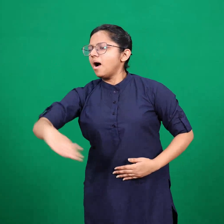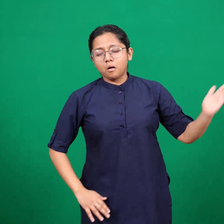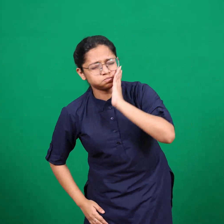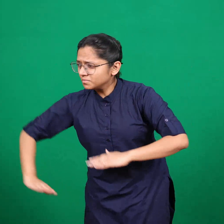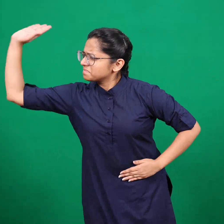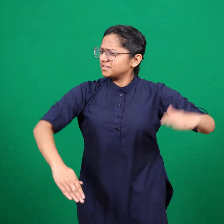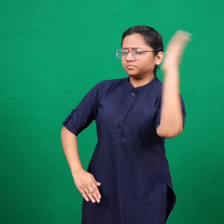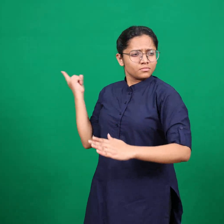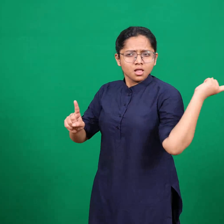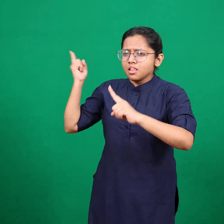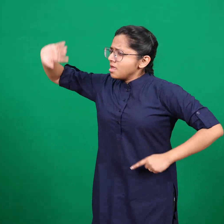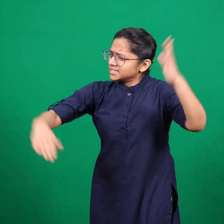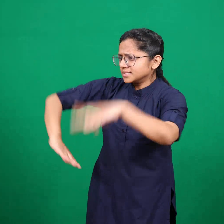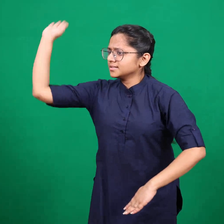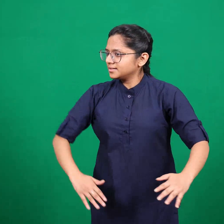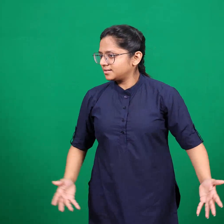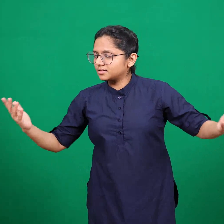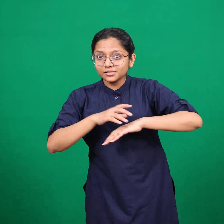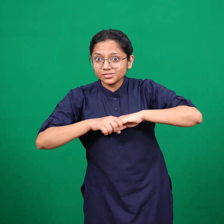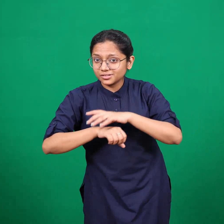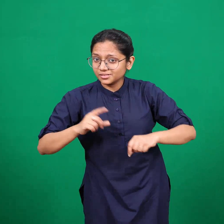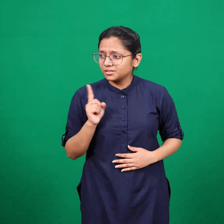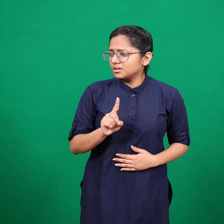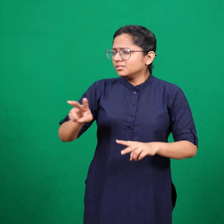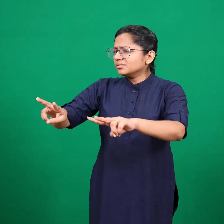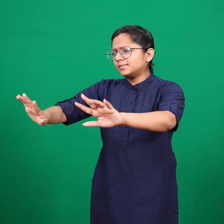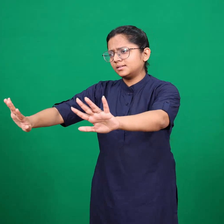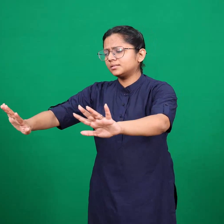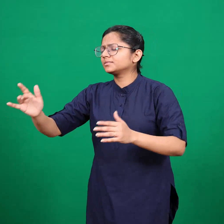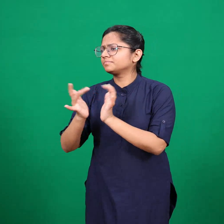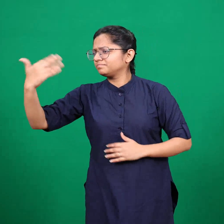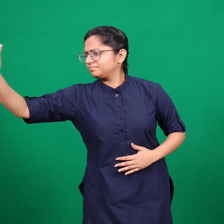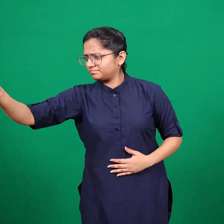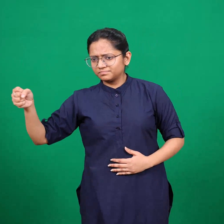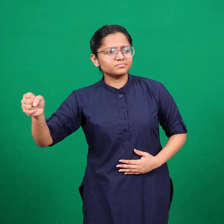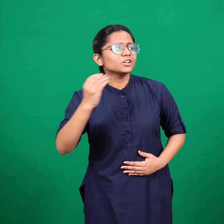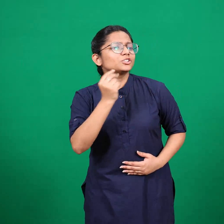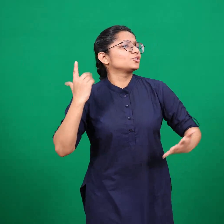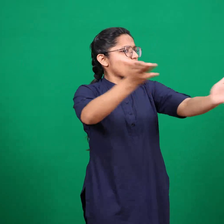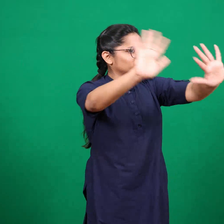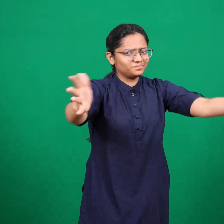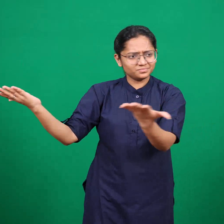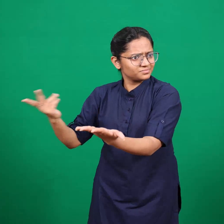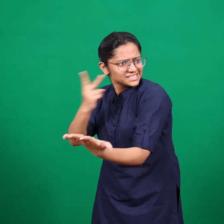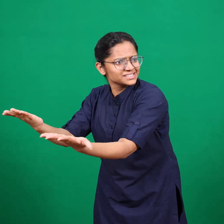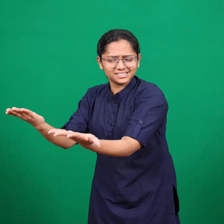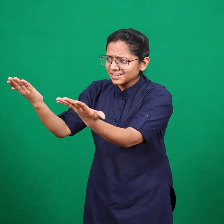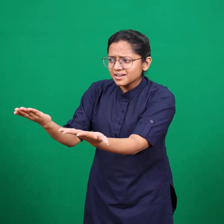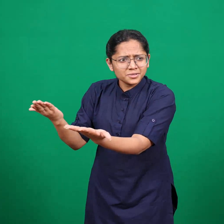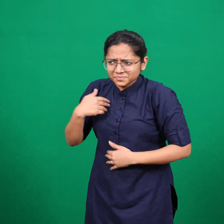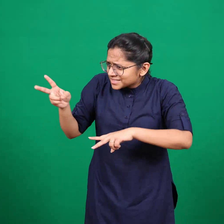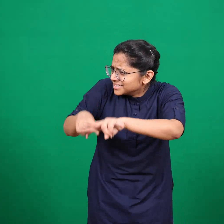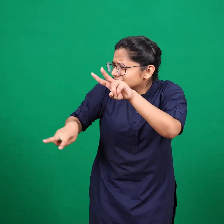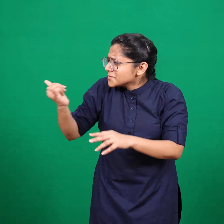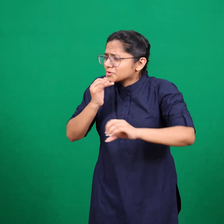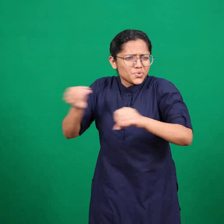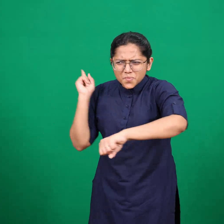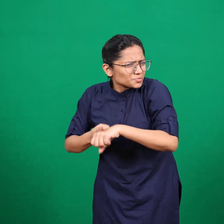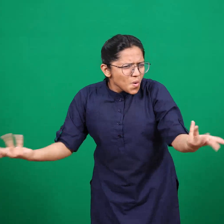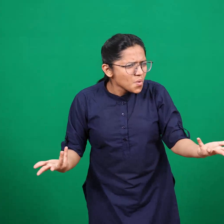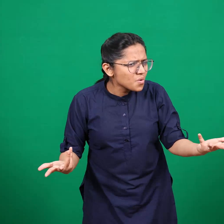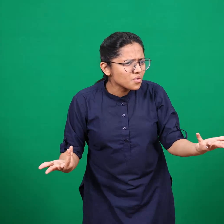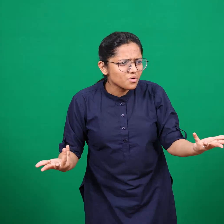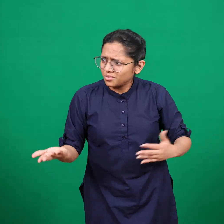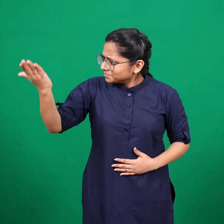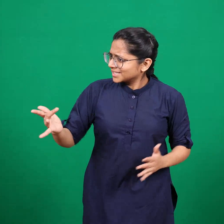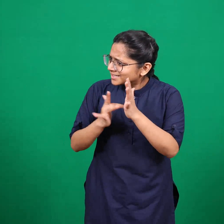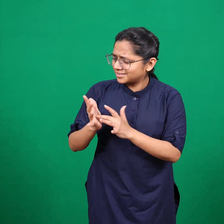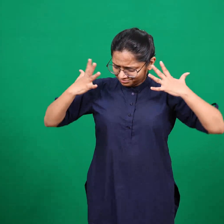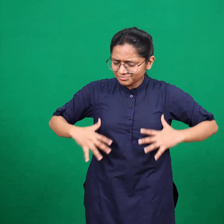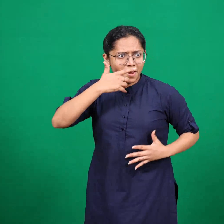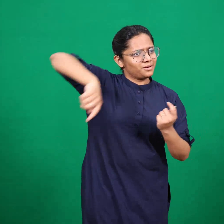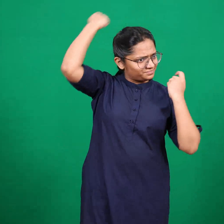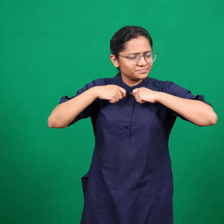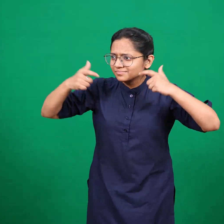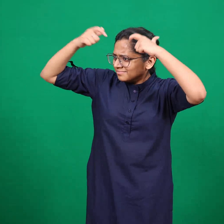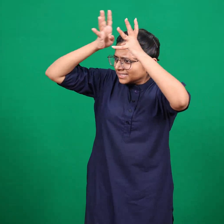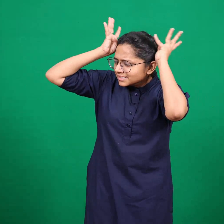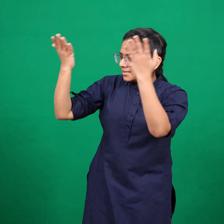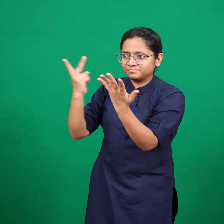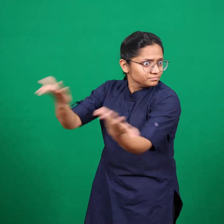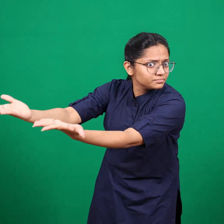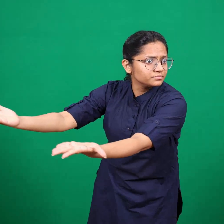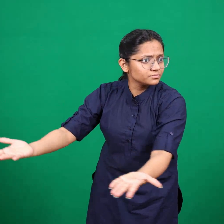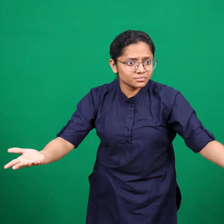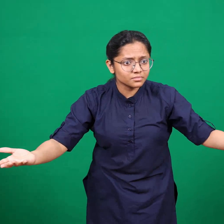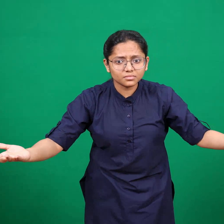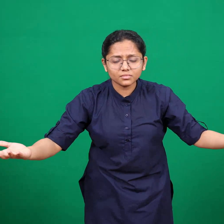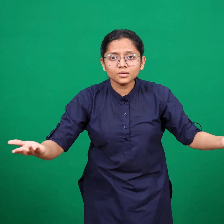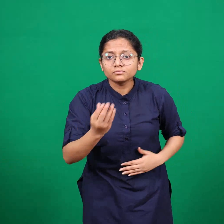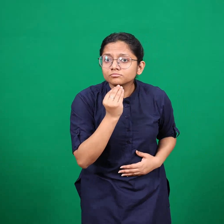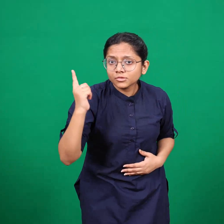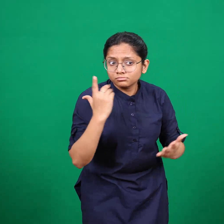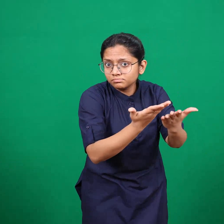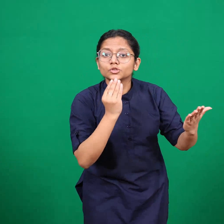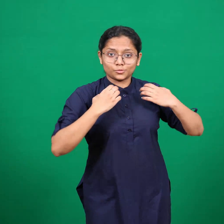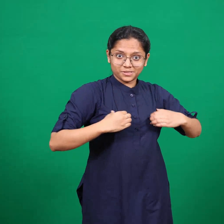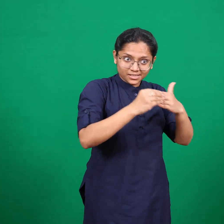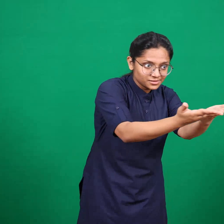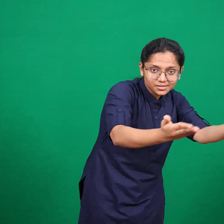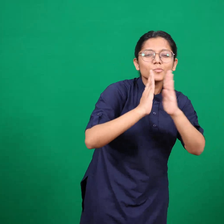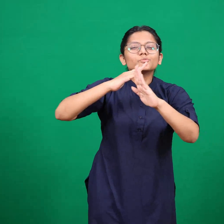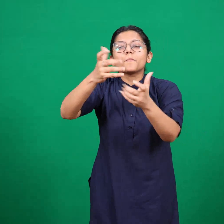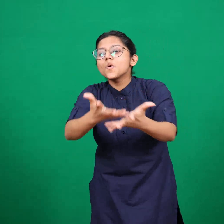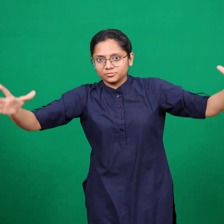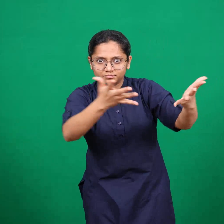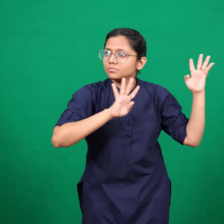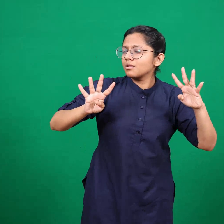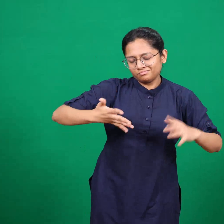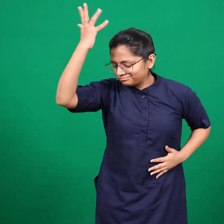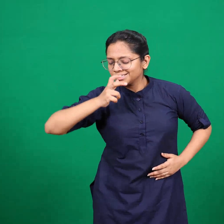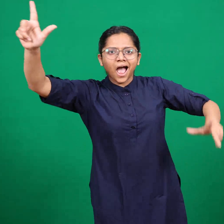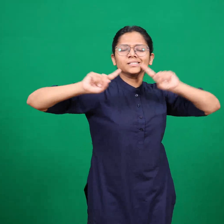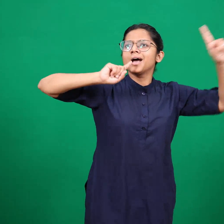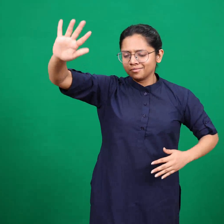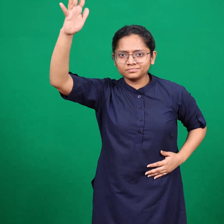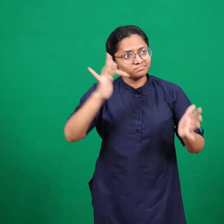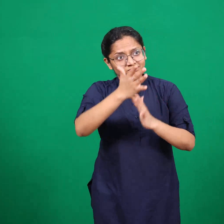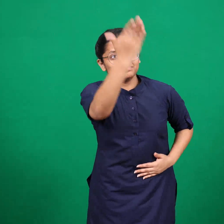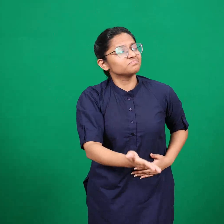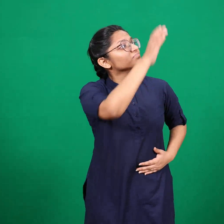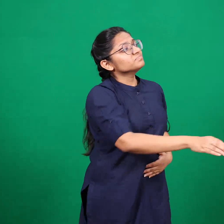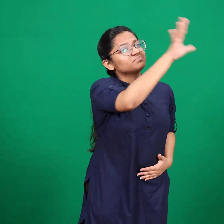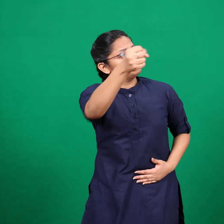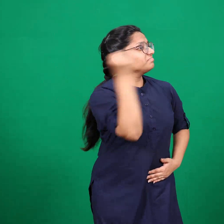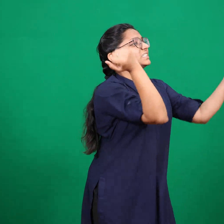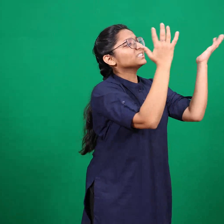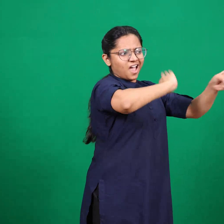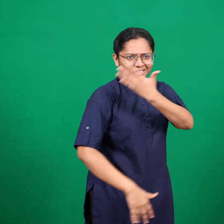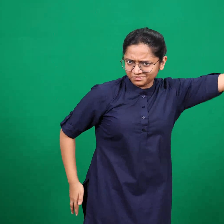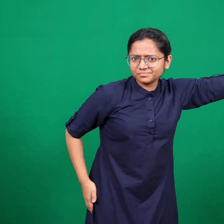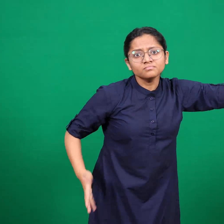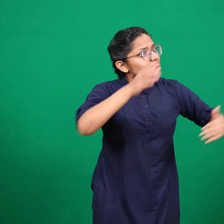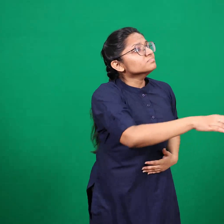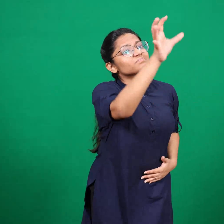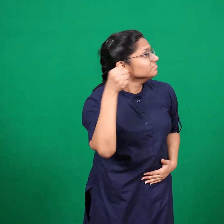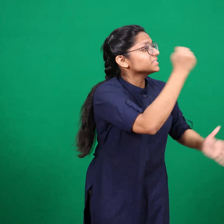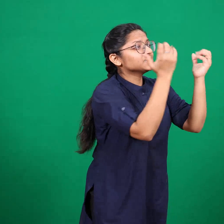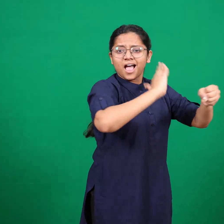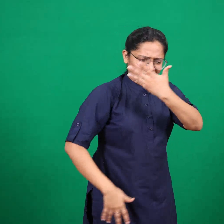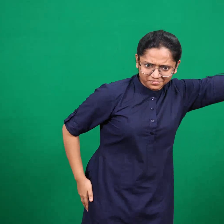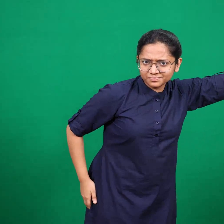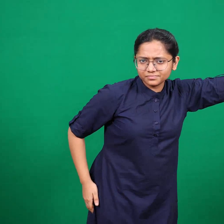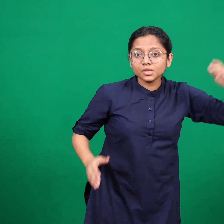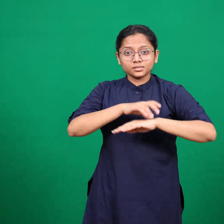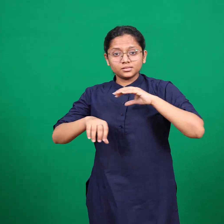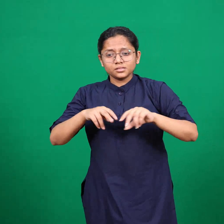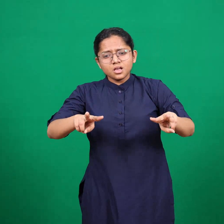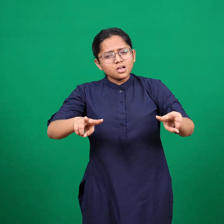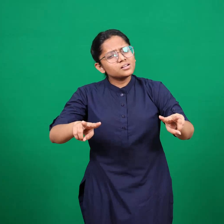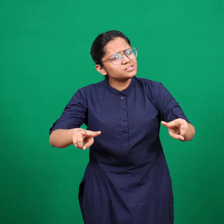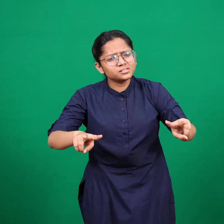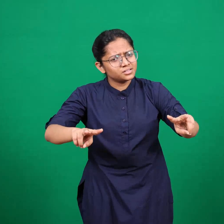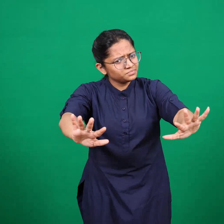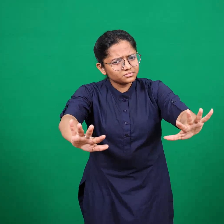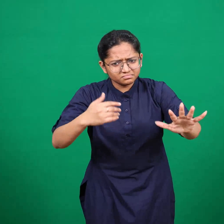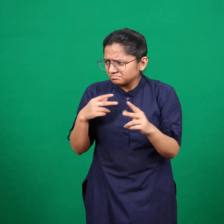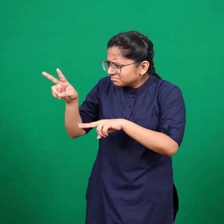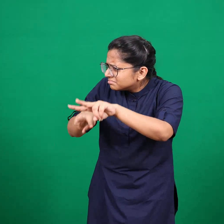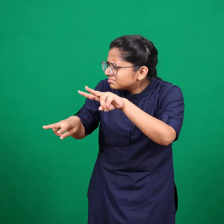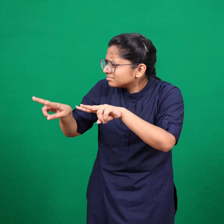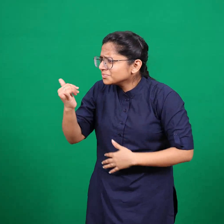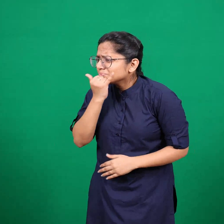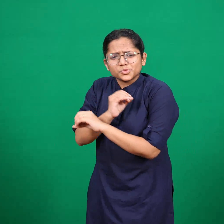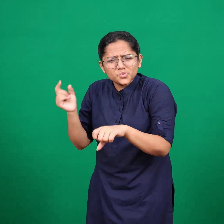When Jesus came out wearing the crown of thorns and the purple robe, Pilate said to them, "Here is the man!" As soon as the chief priests and officers saw Him, they shouted, "Crucify Him! Crucify Him!" "You take Him and crucify Him," Pilate replied, "for I find no basis for a charge against Him."